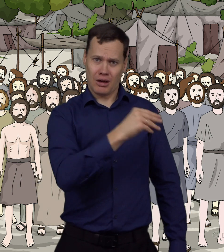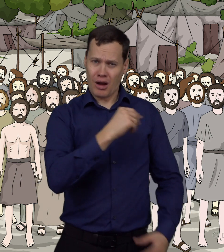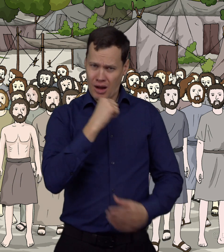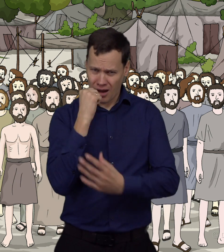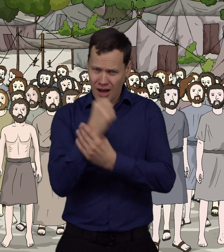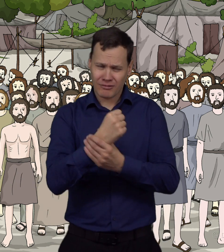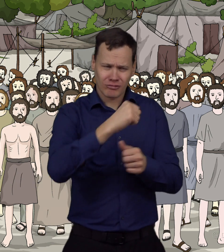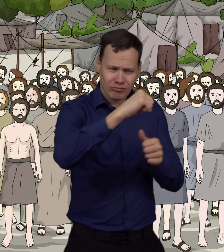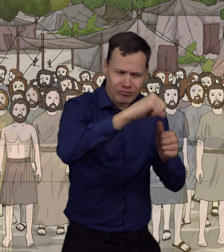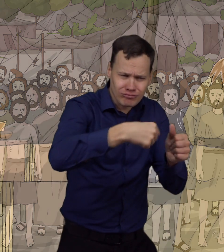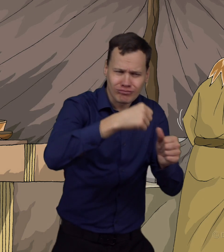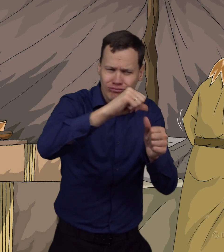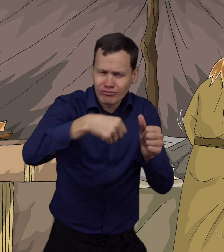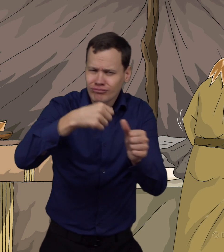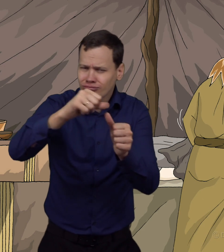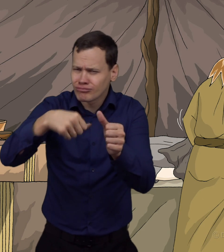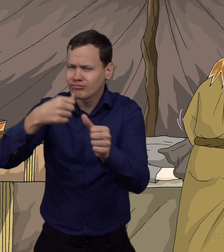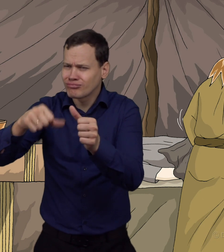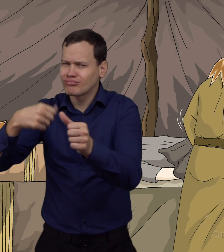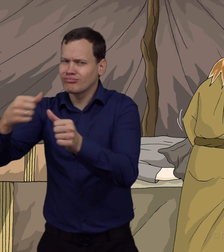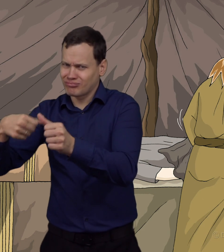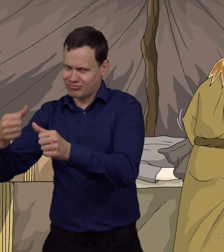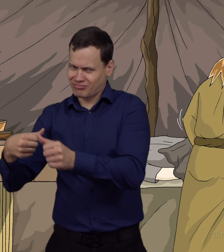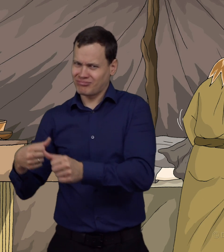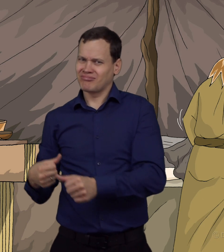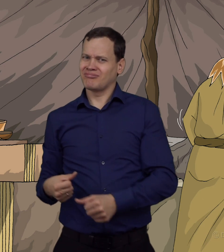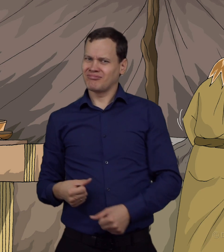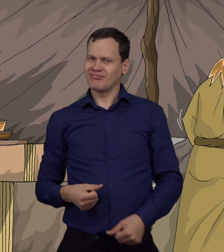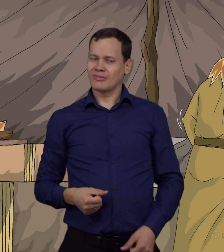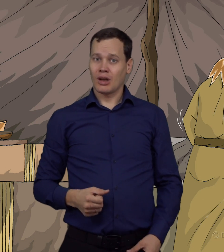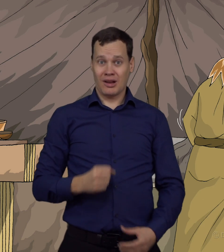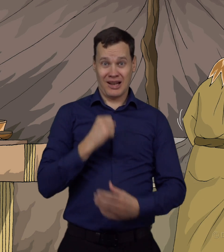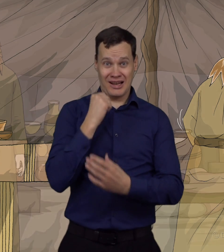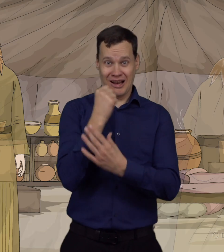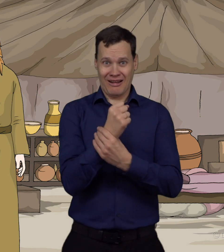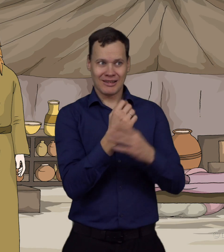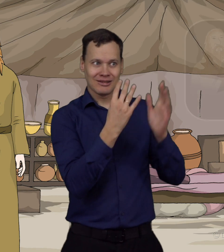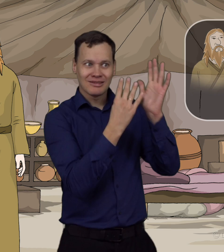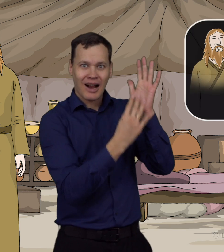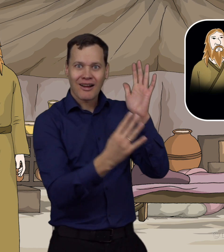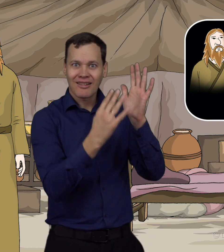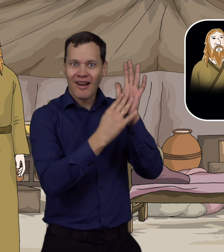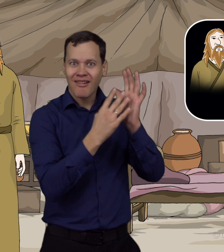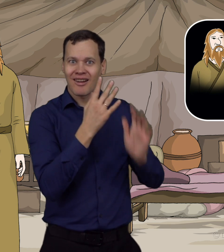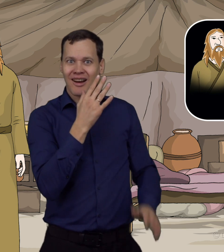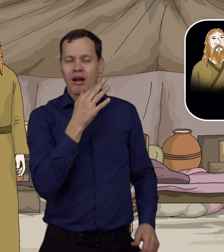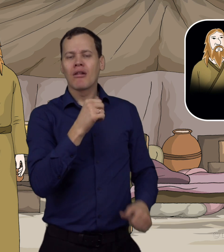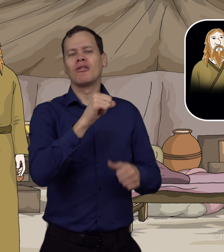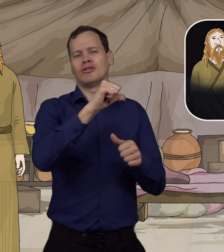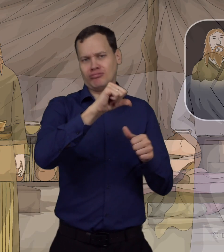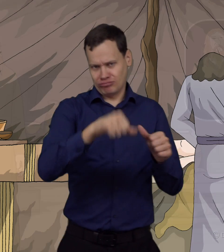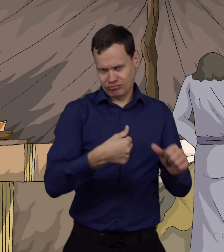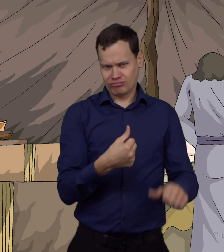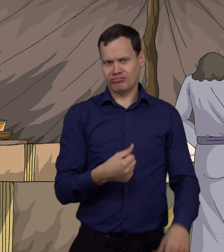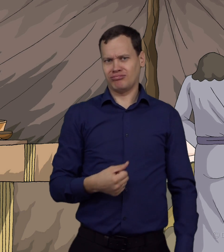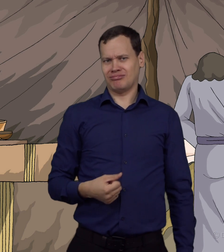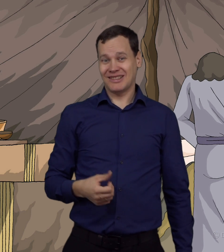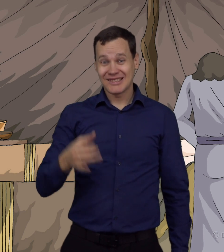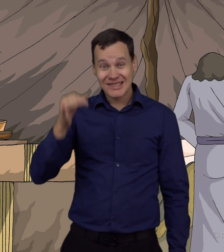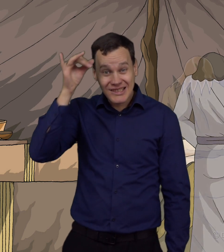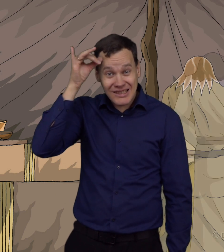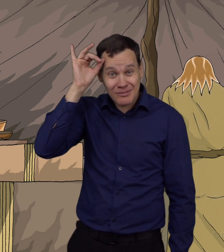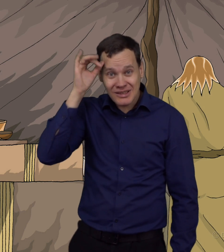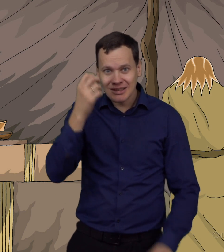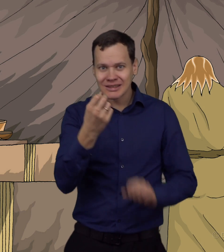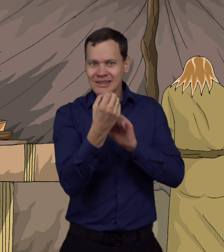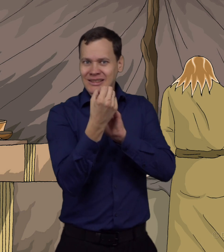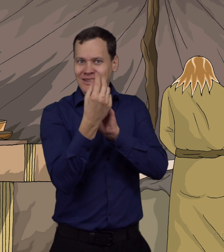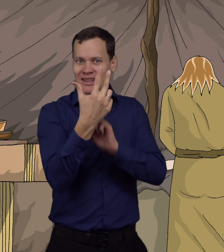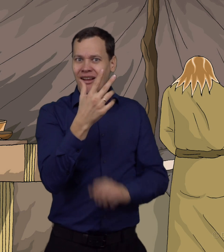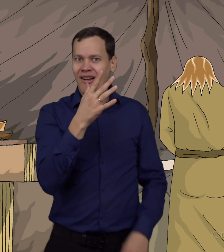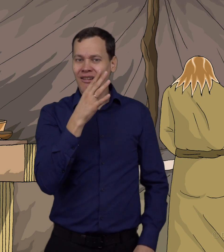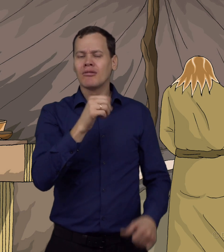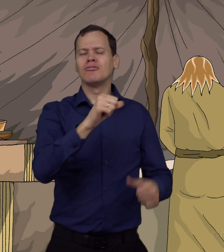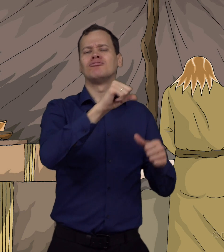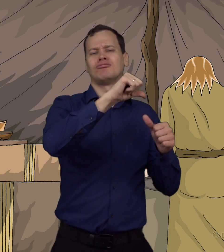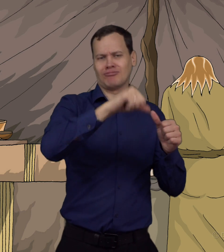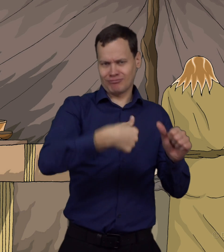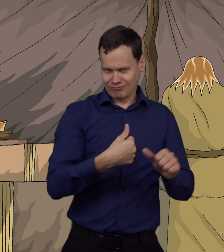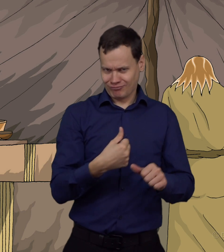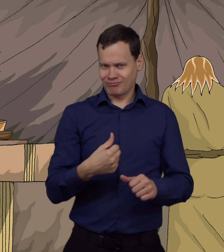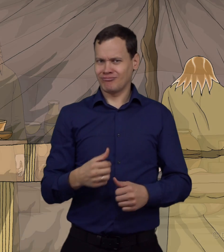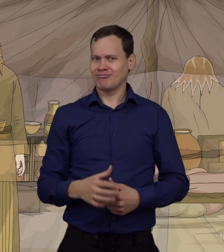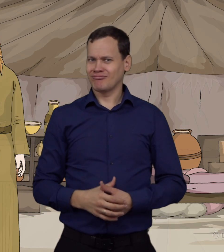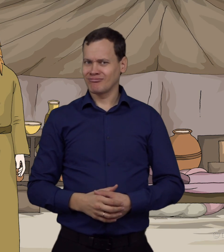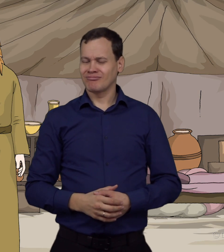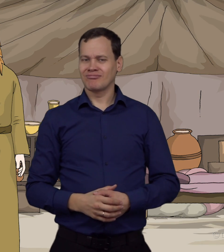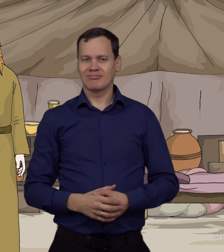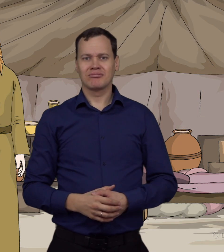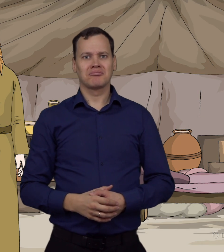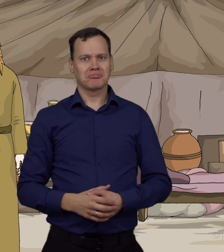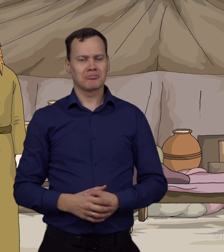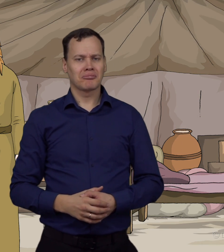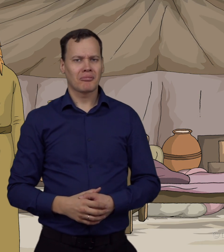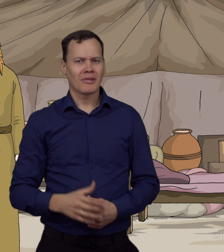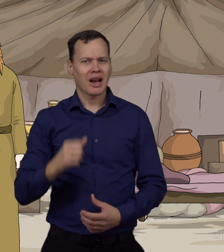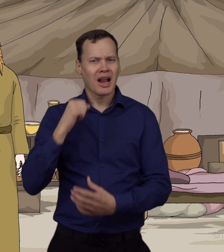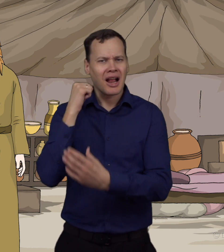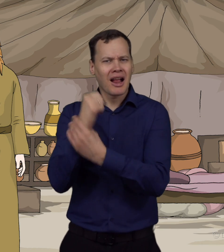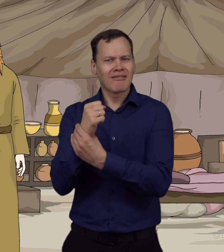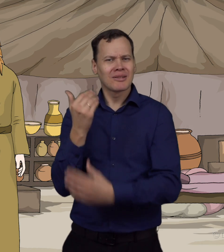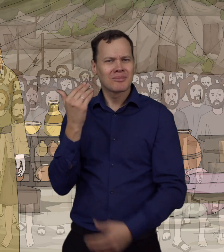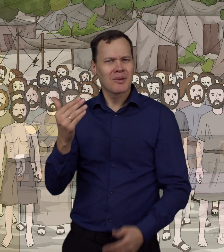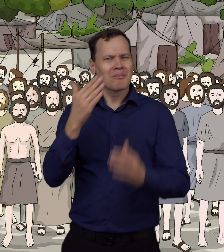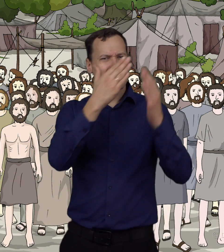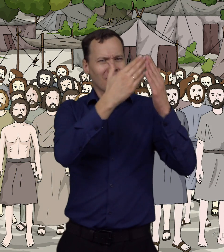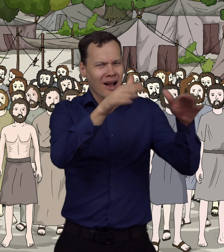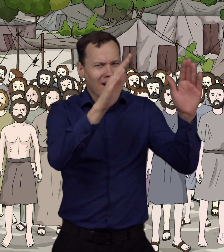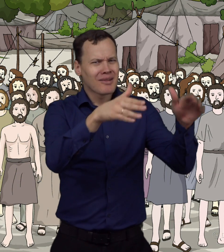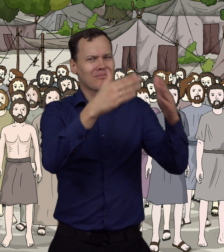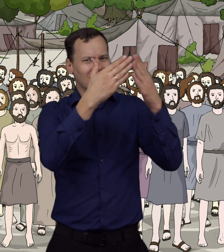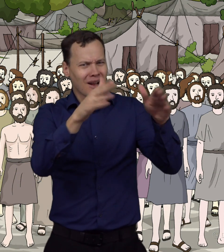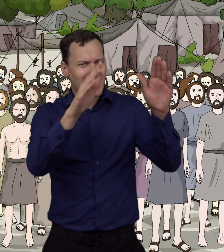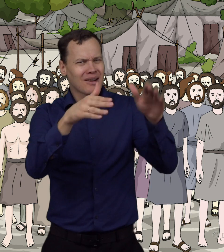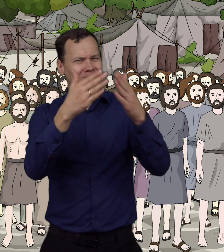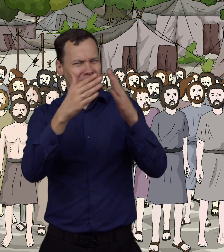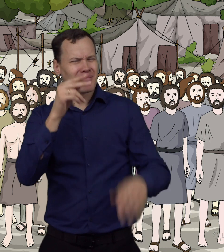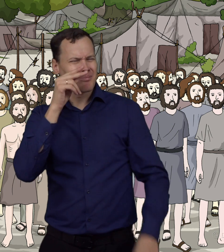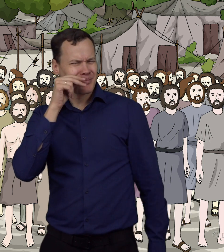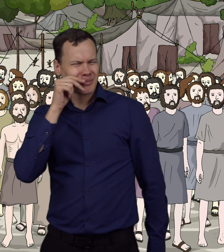So Abraham was ninety-nine years old when he was circumcised, and his son Ishmael was thirteen; Abraham and his son Ishmael were circumcised on the same day.